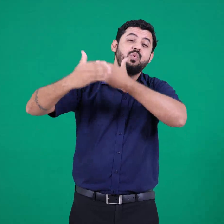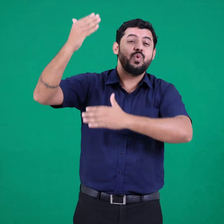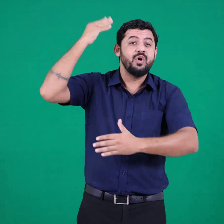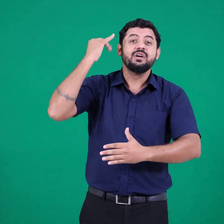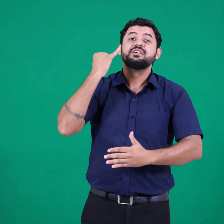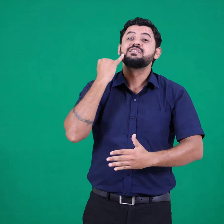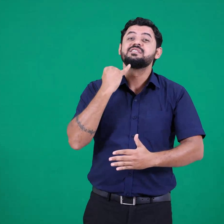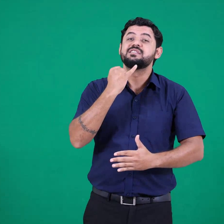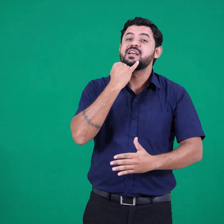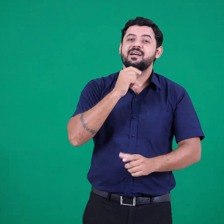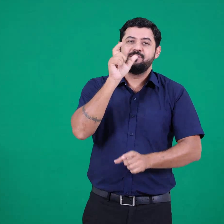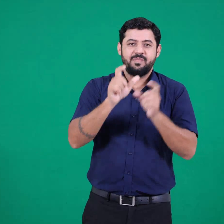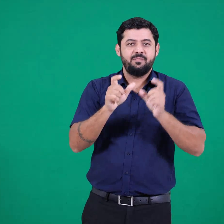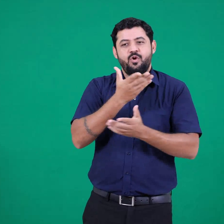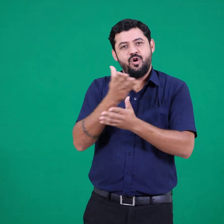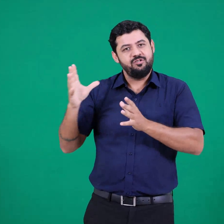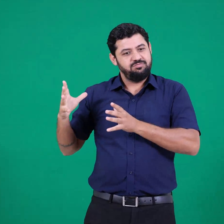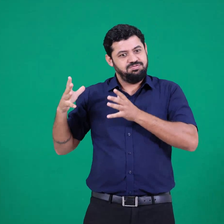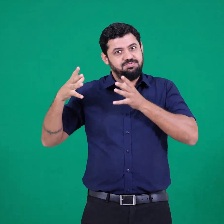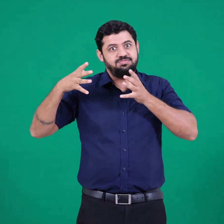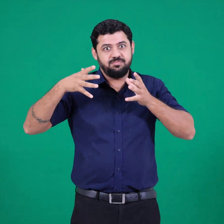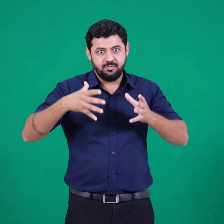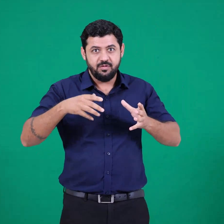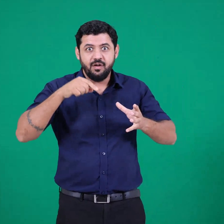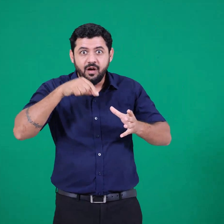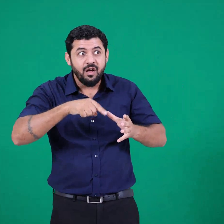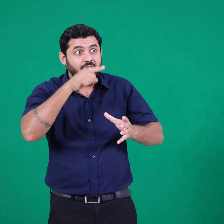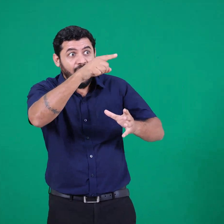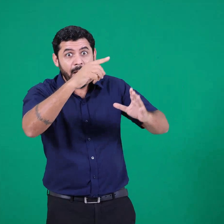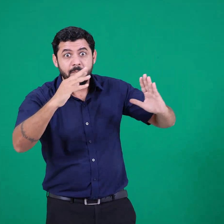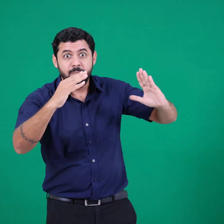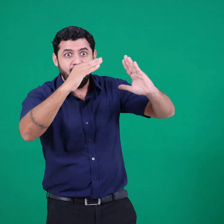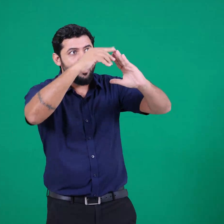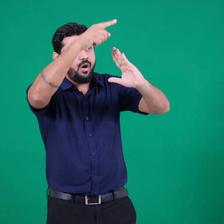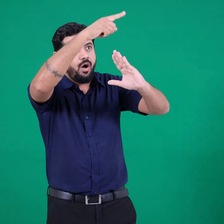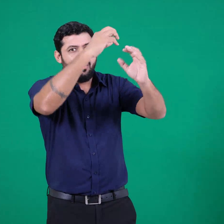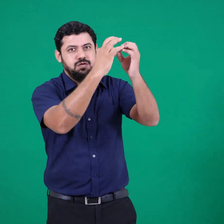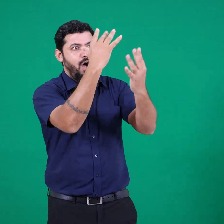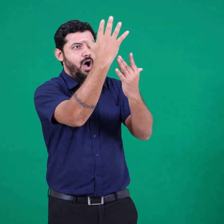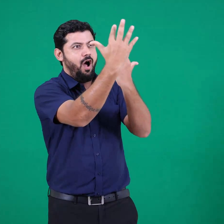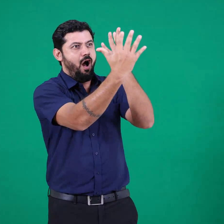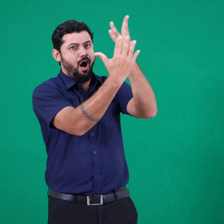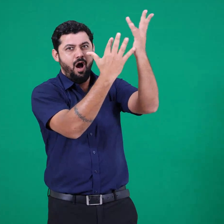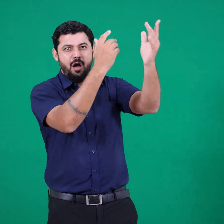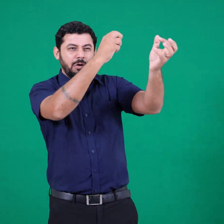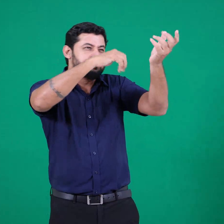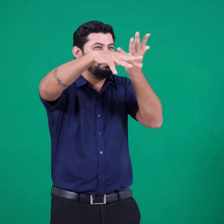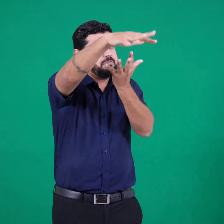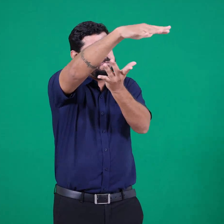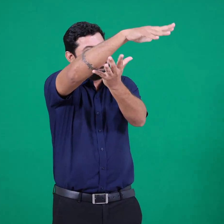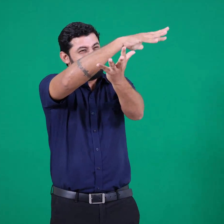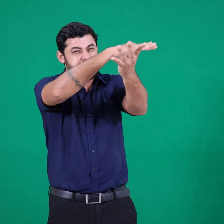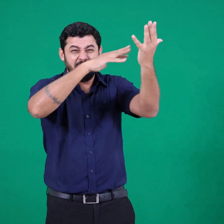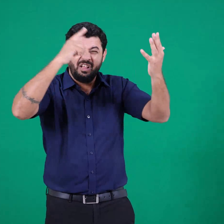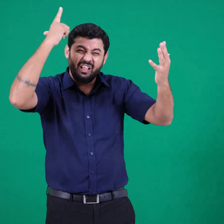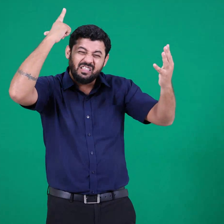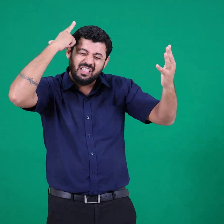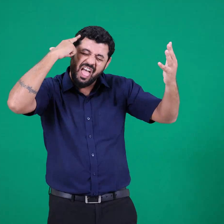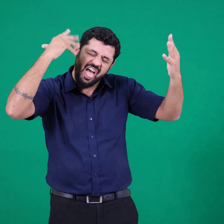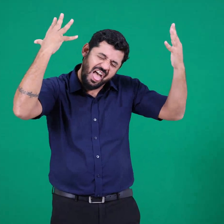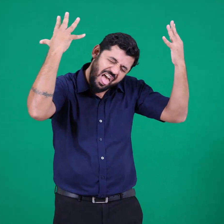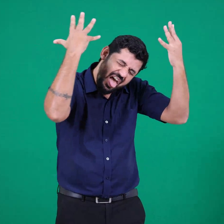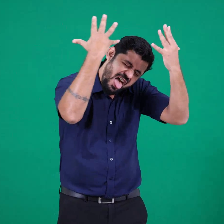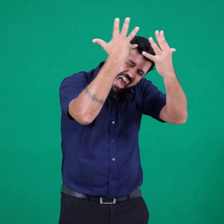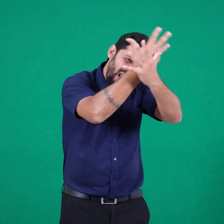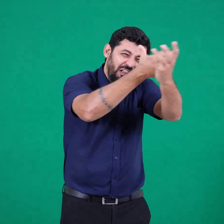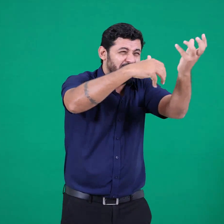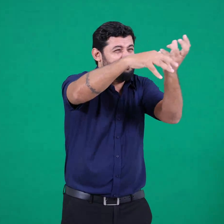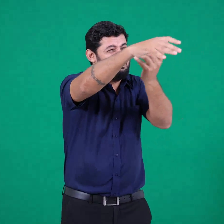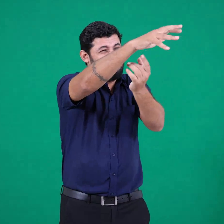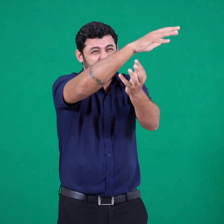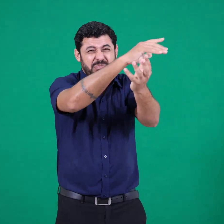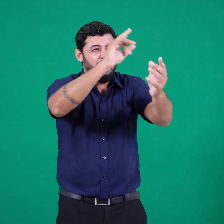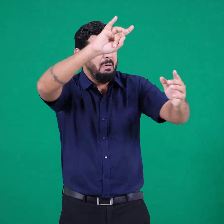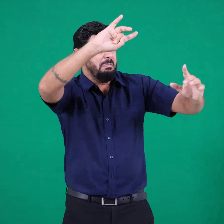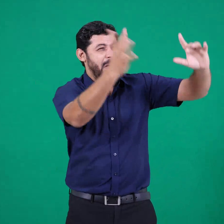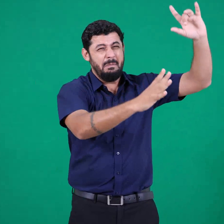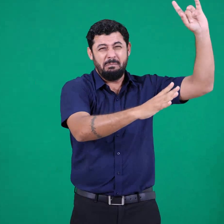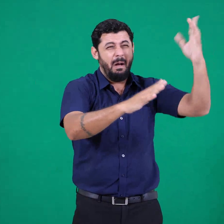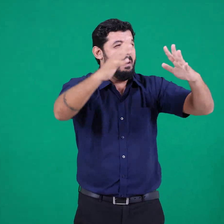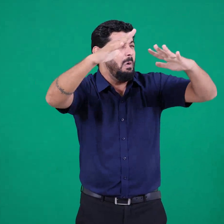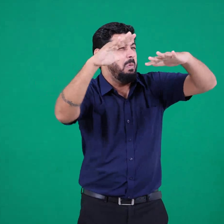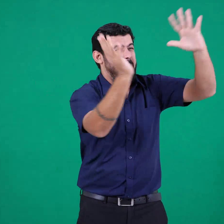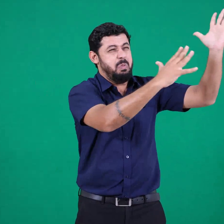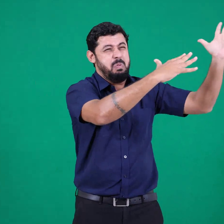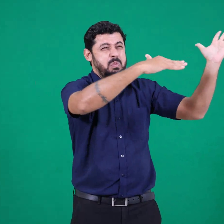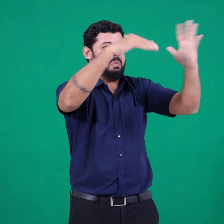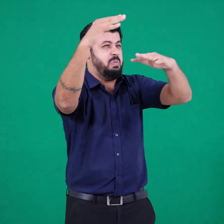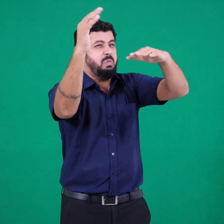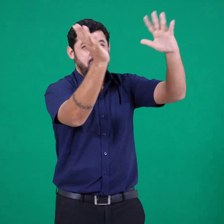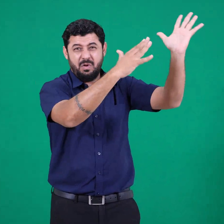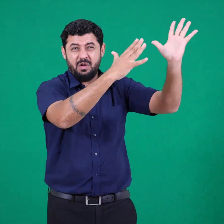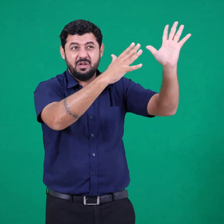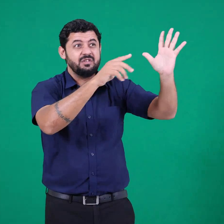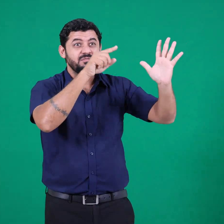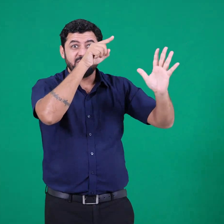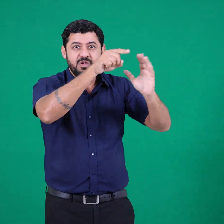to darkness, gloom, and storm;